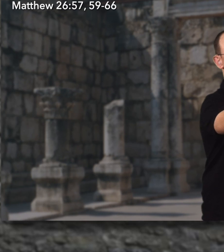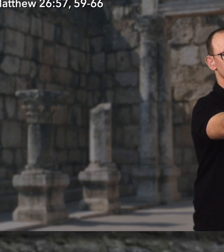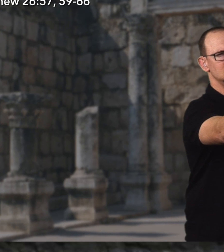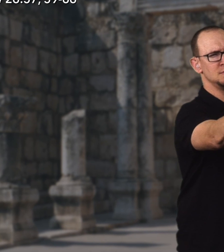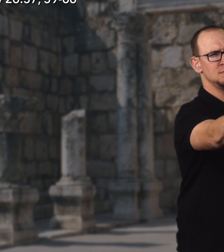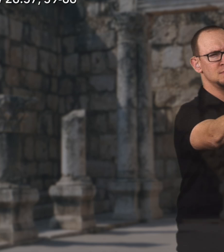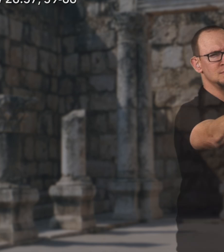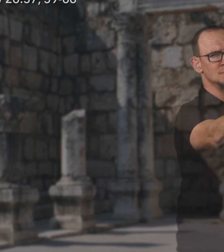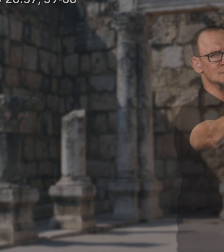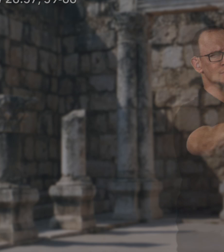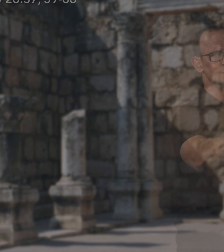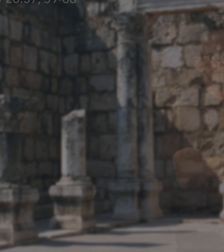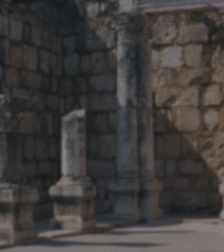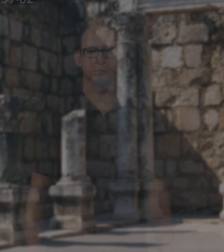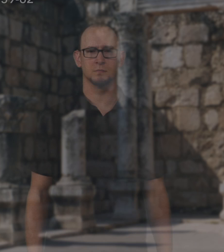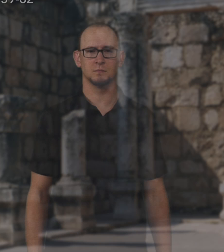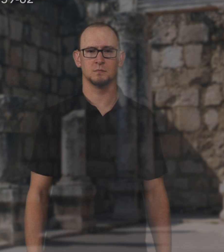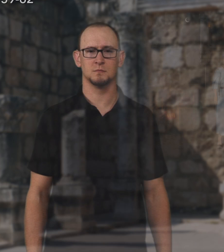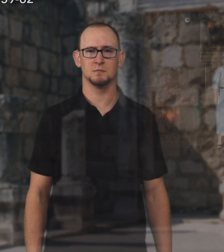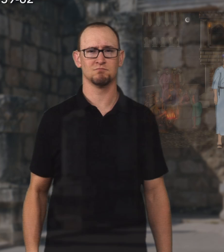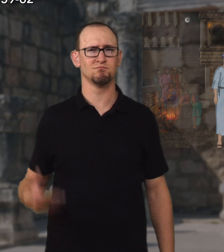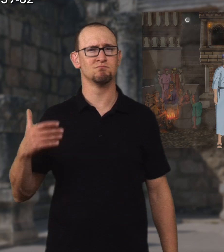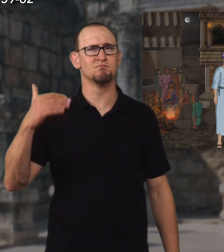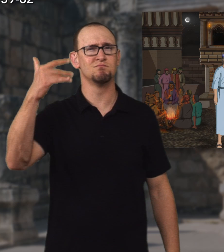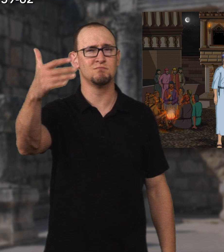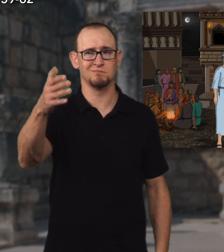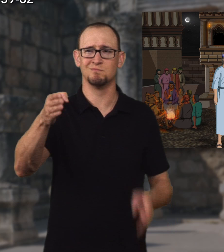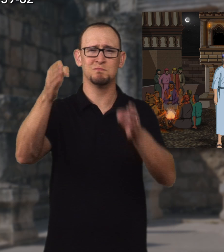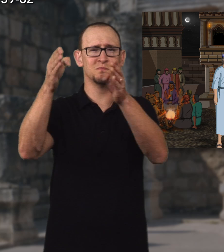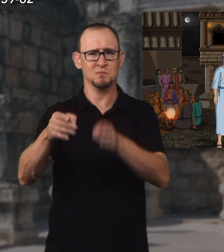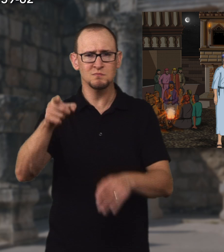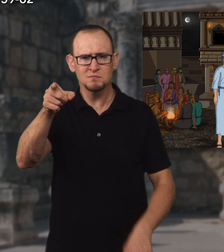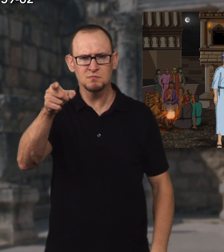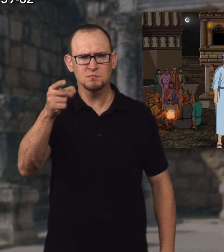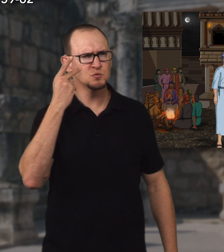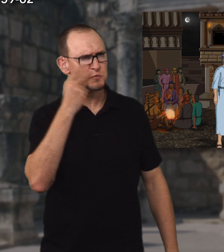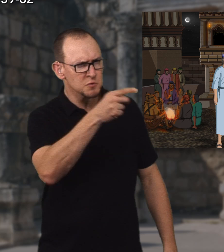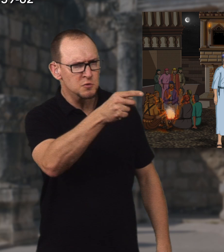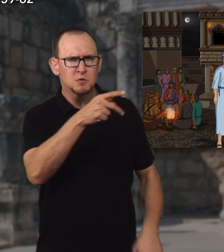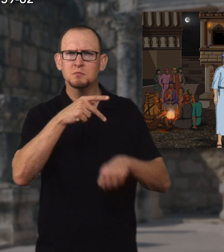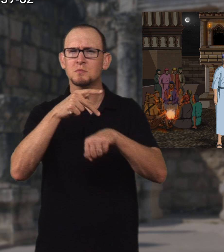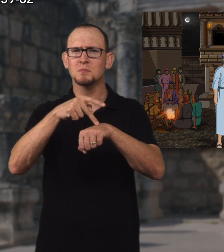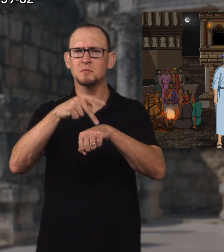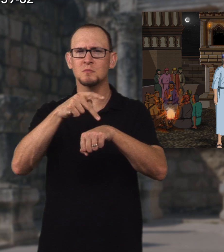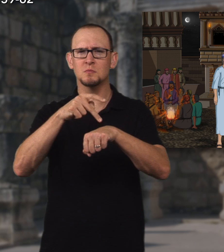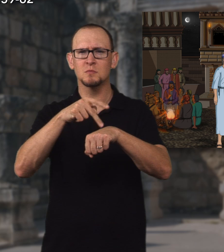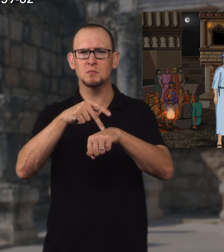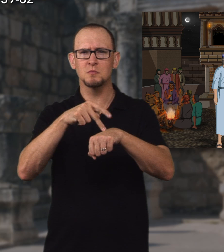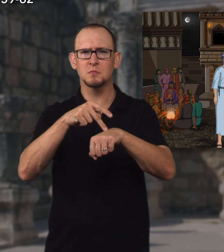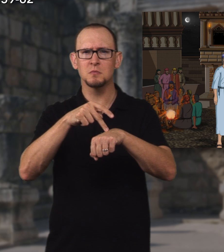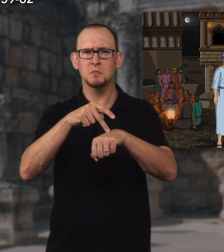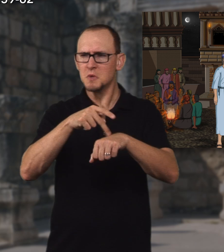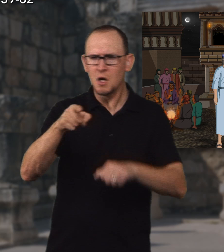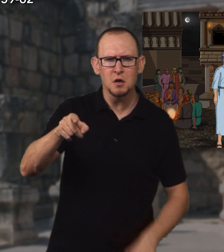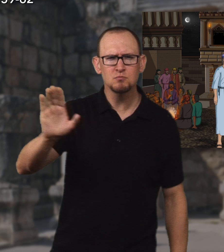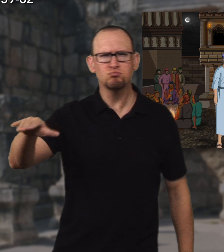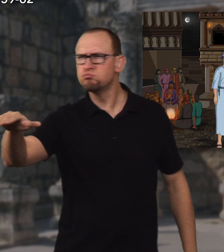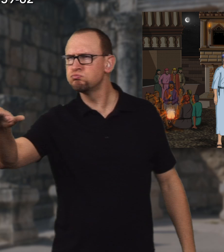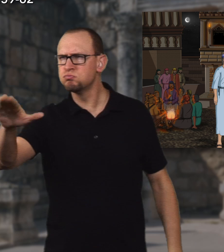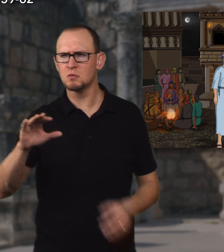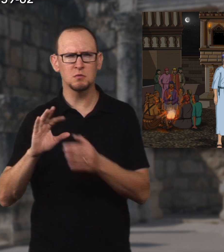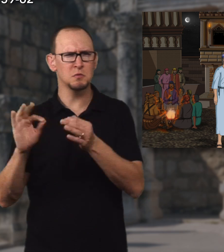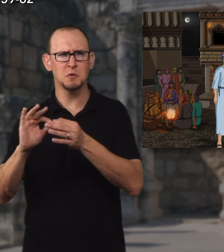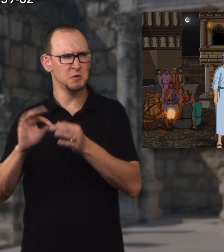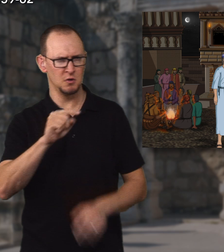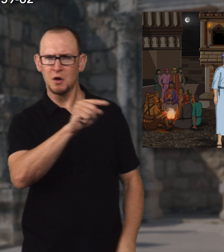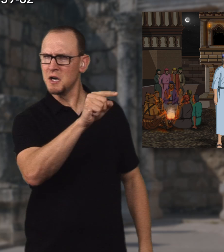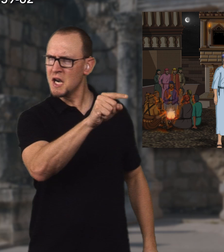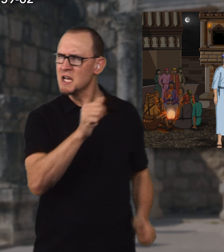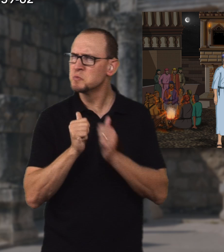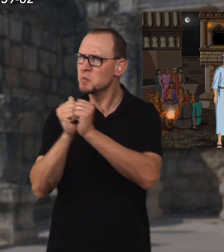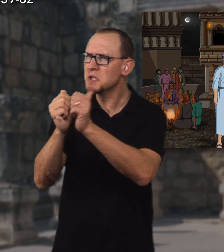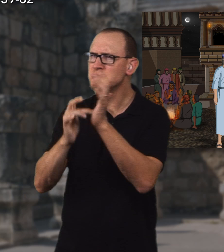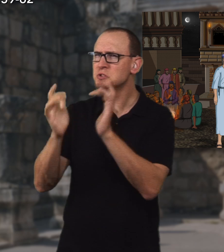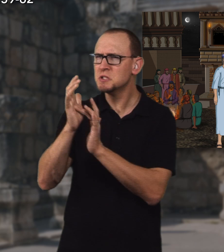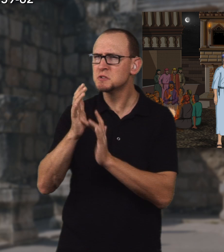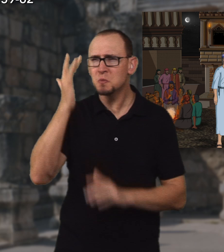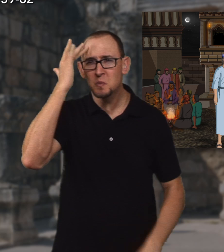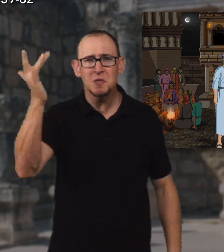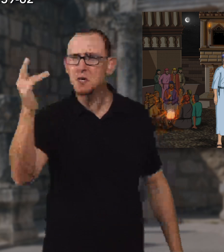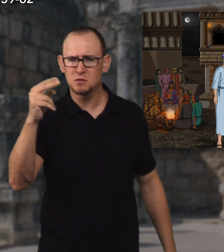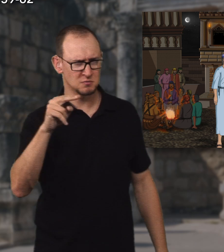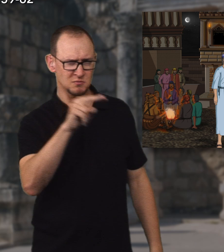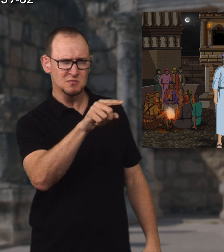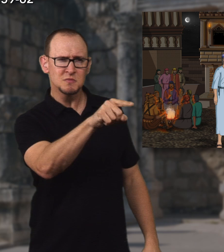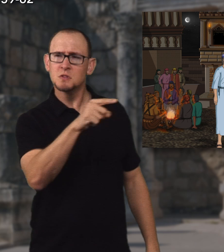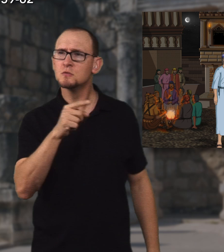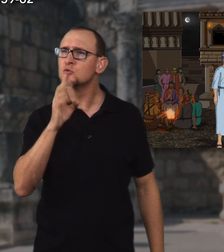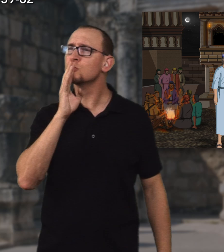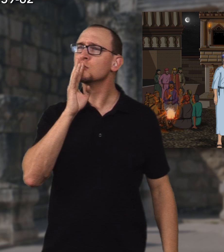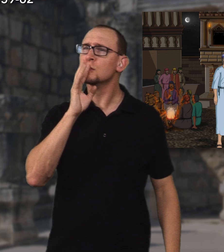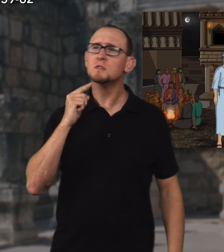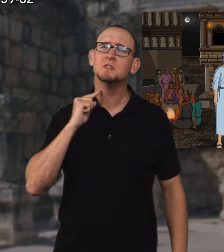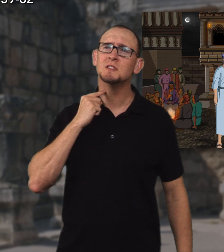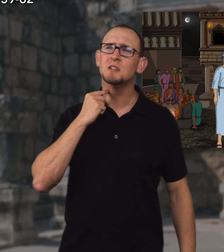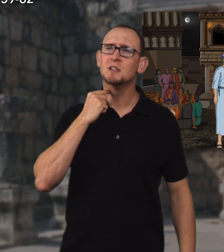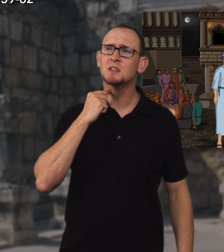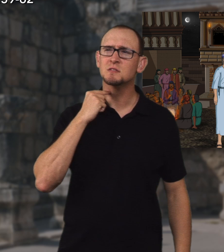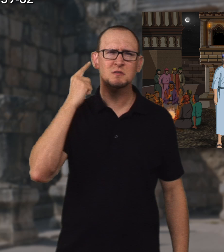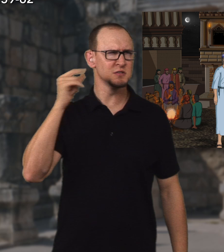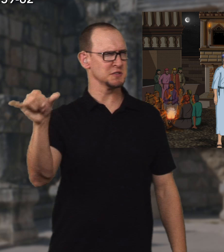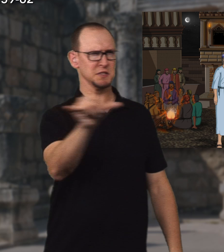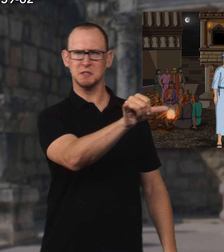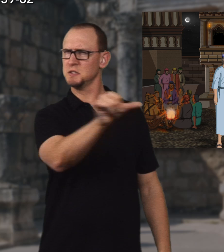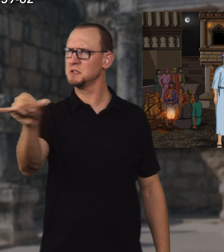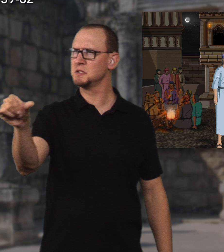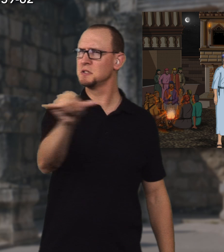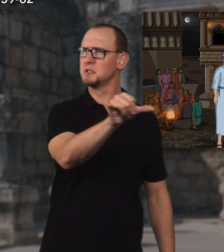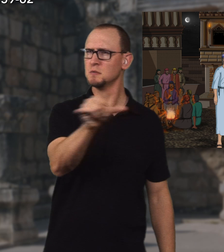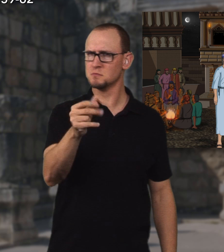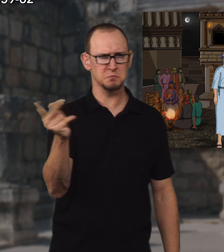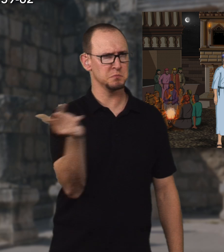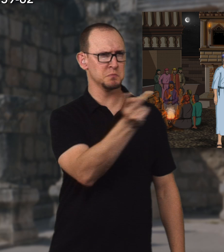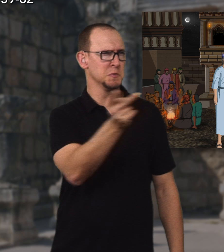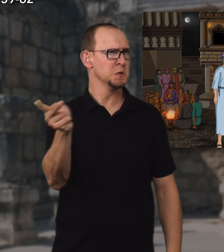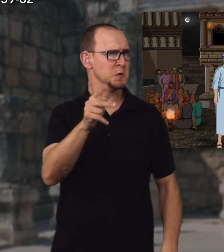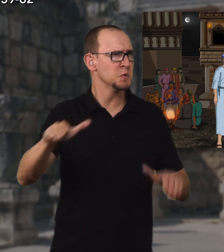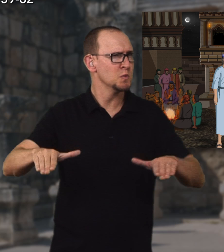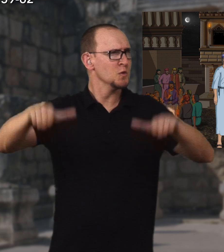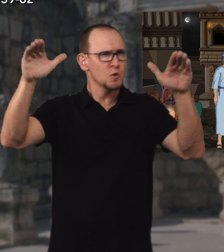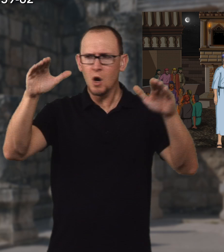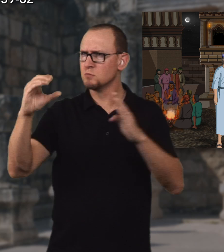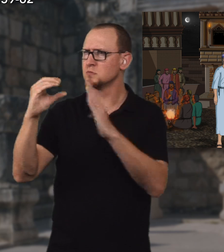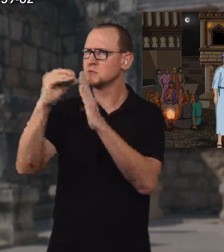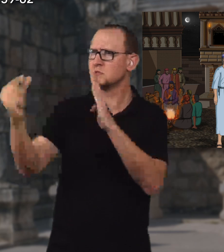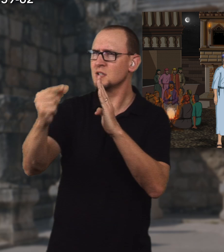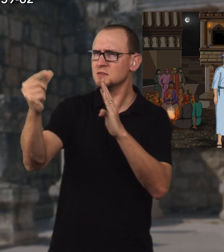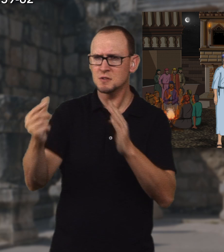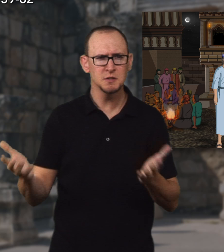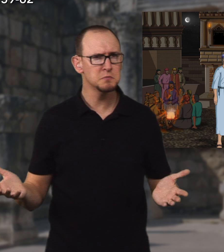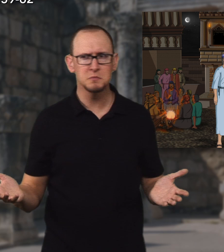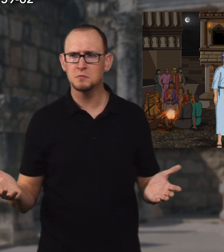About an hour later, another man insisted, “Certainly this man was with Him, for he too is a Galilean.”